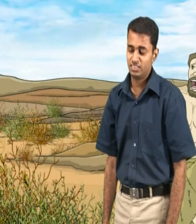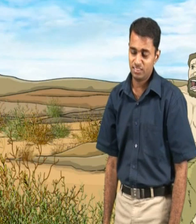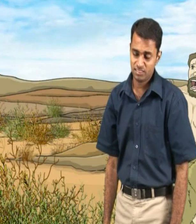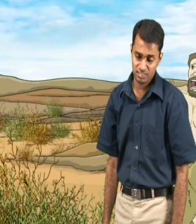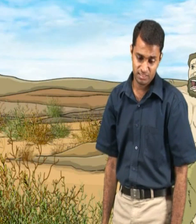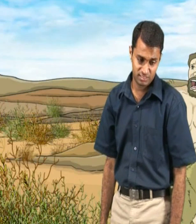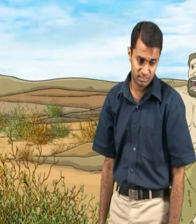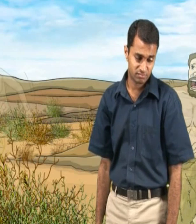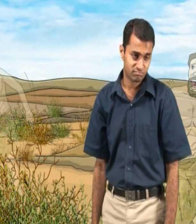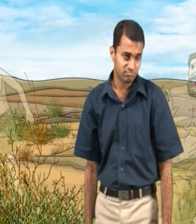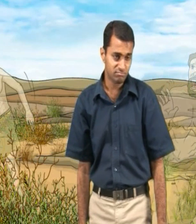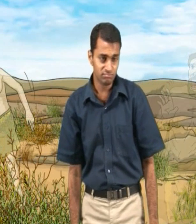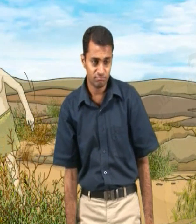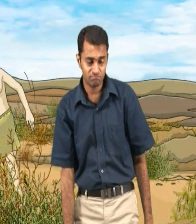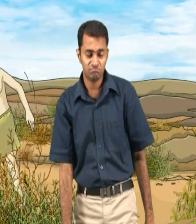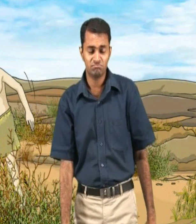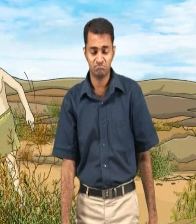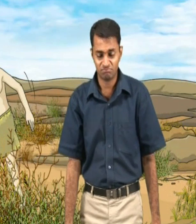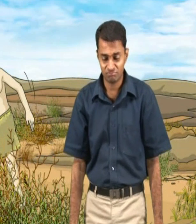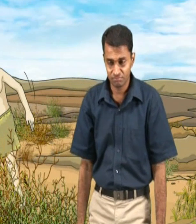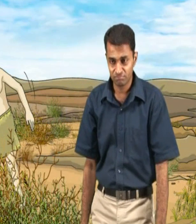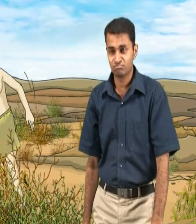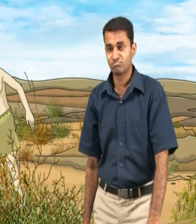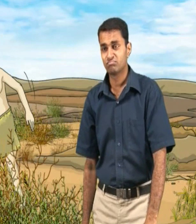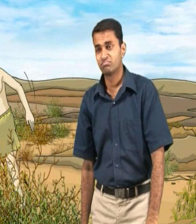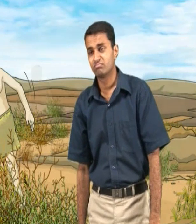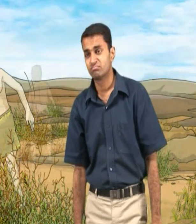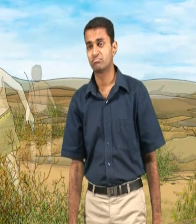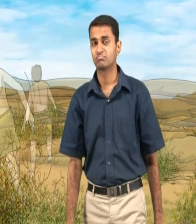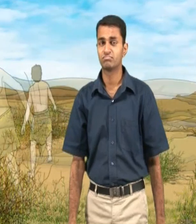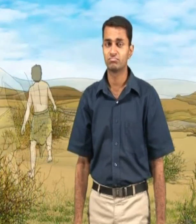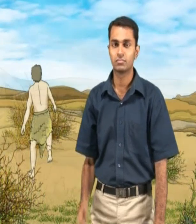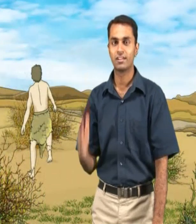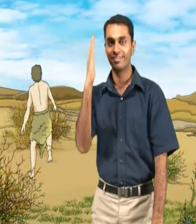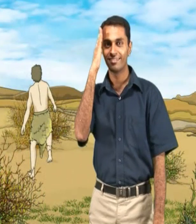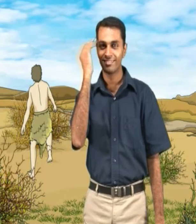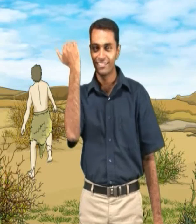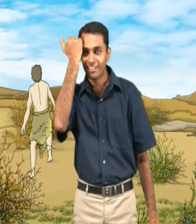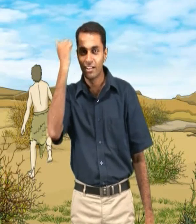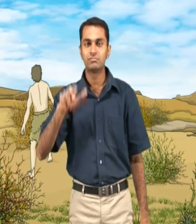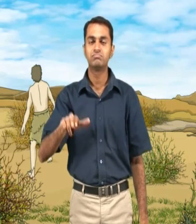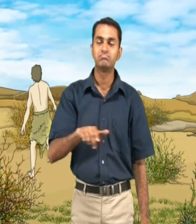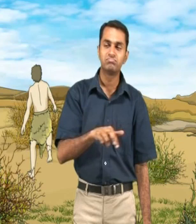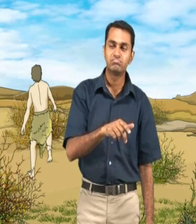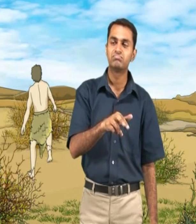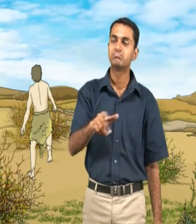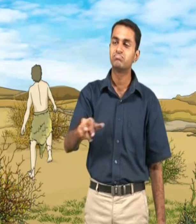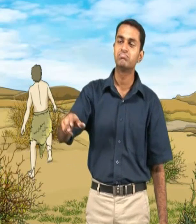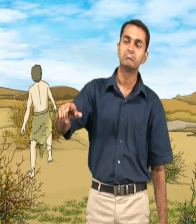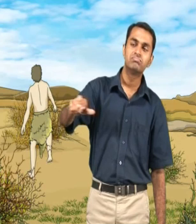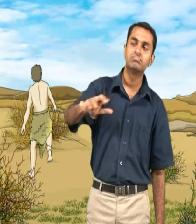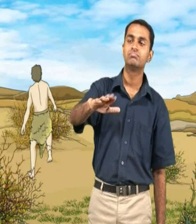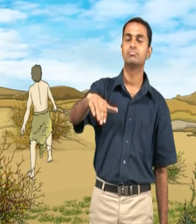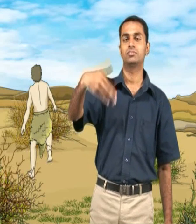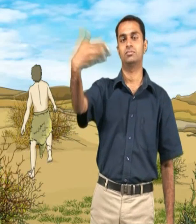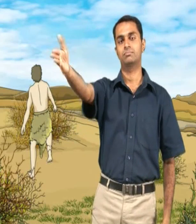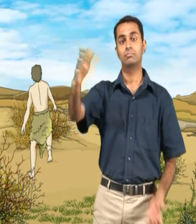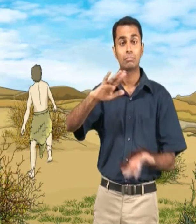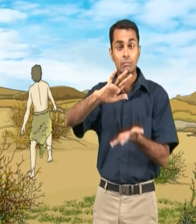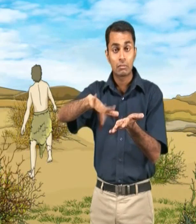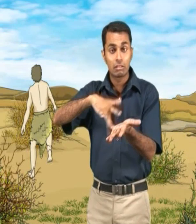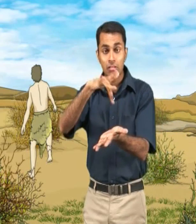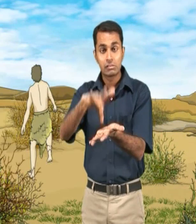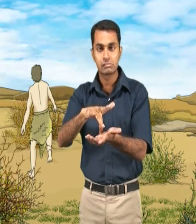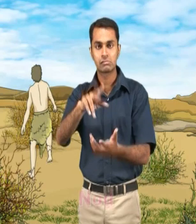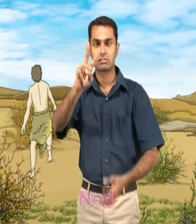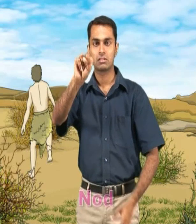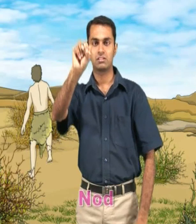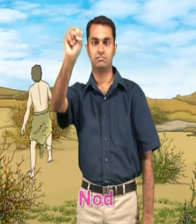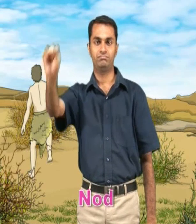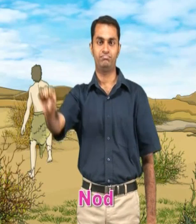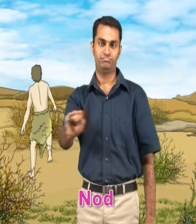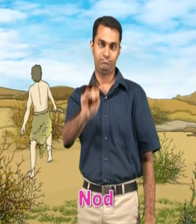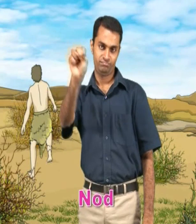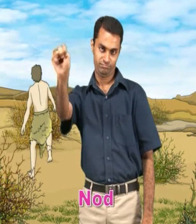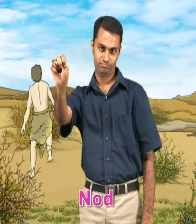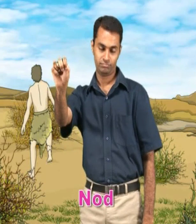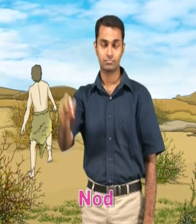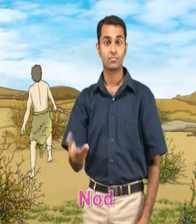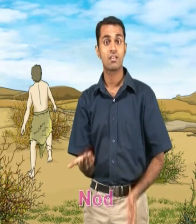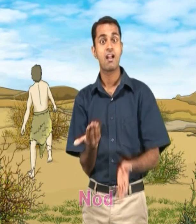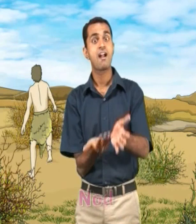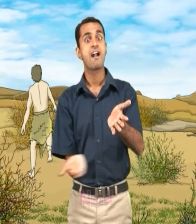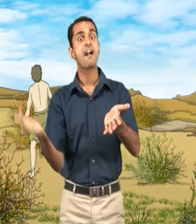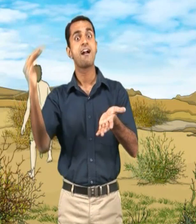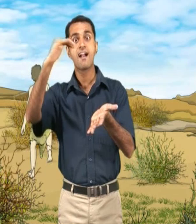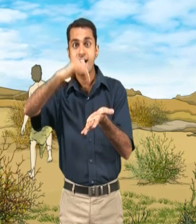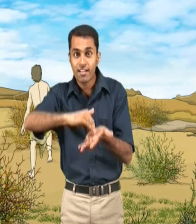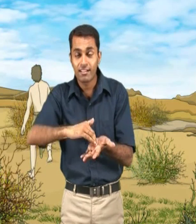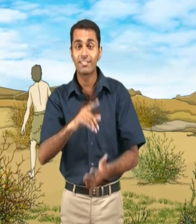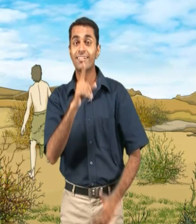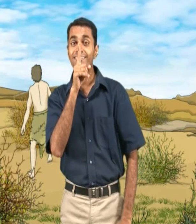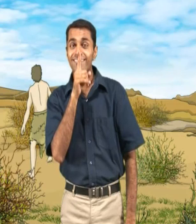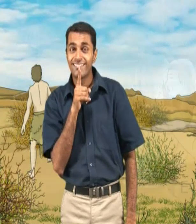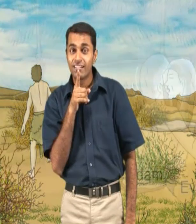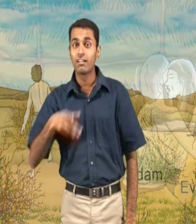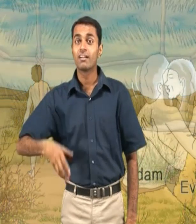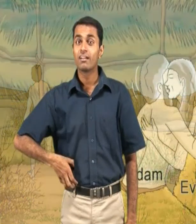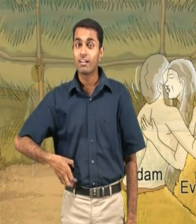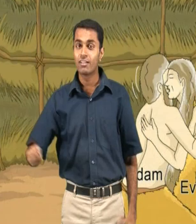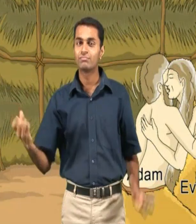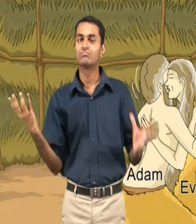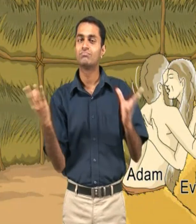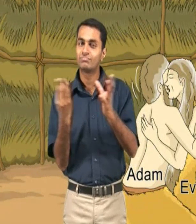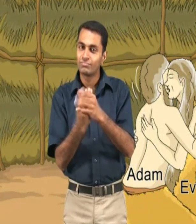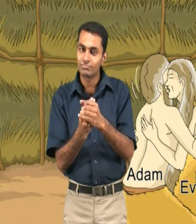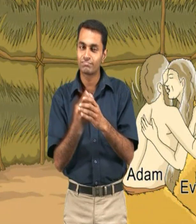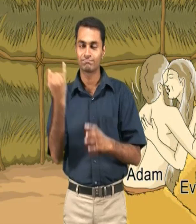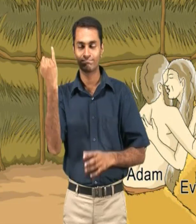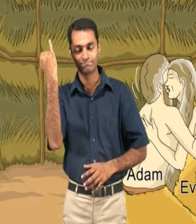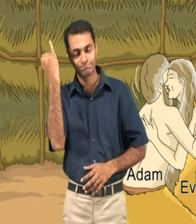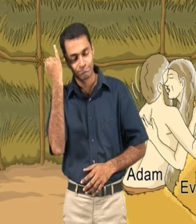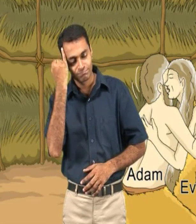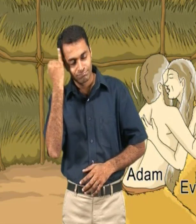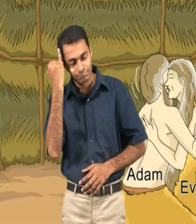So Cain went out from the presence of the LORD and settled in the land of Nod, east of Eden. And Cain had relations with his wife, and she conceived and gave birth to Enoch. Then Cain built a city and named it after his son Enoch.